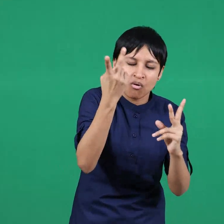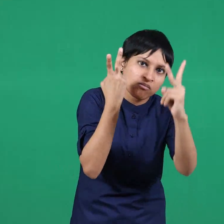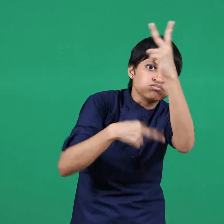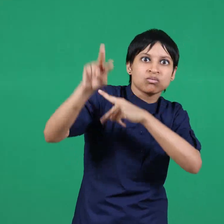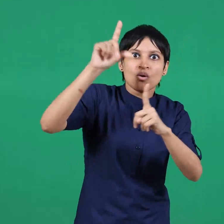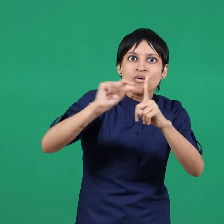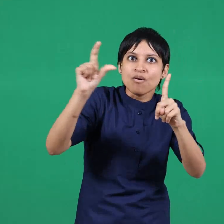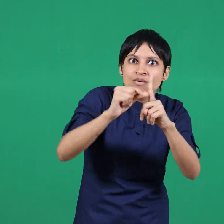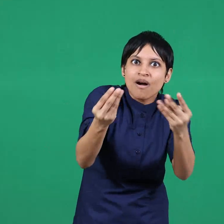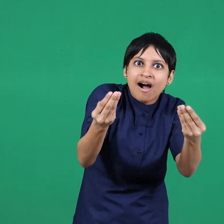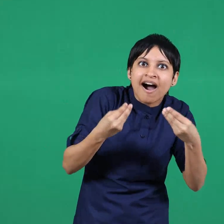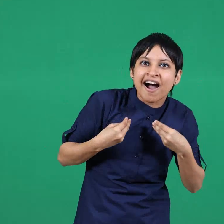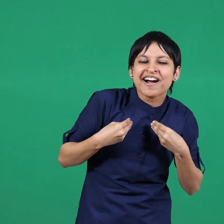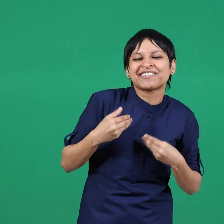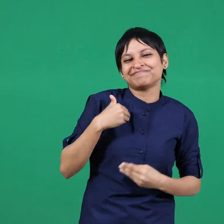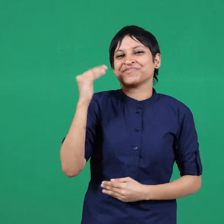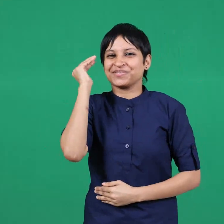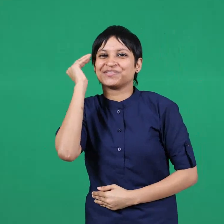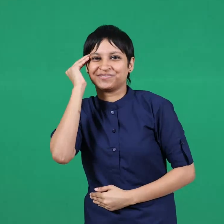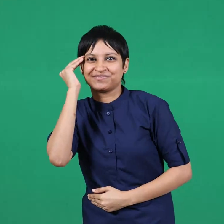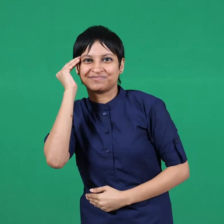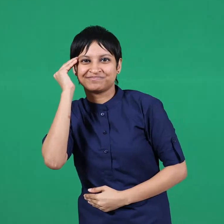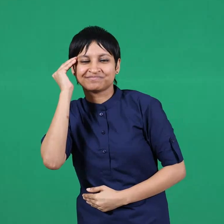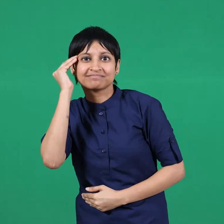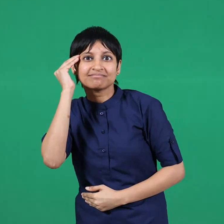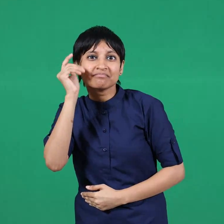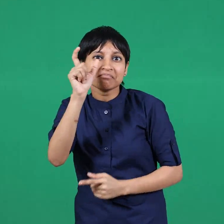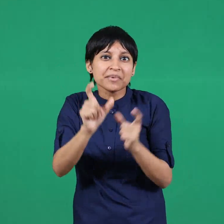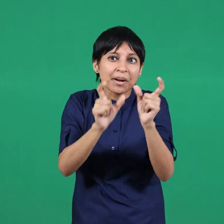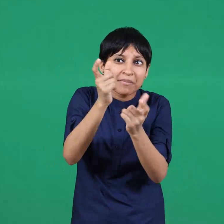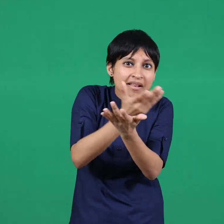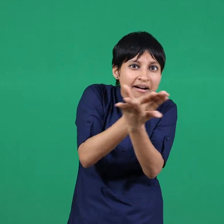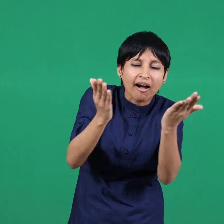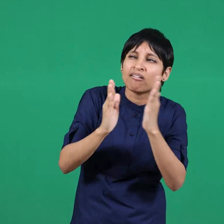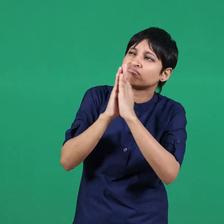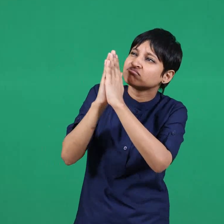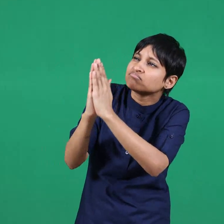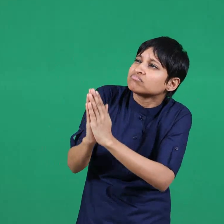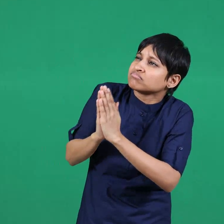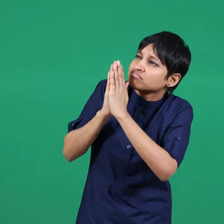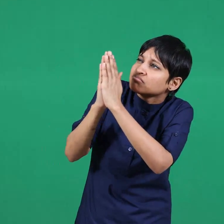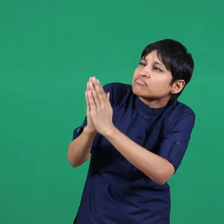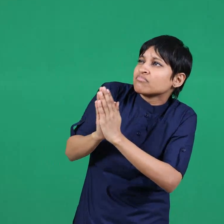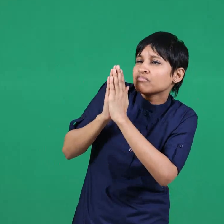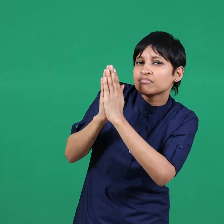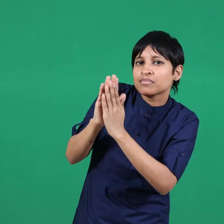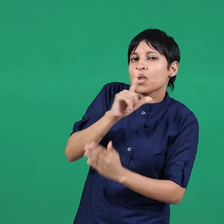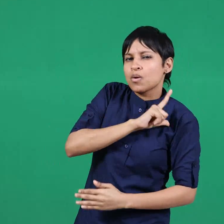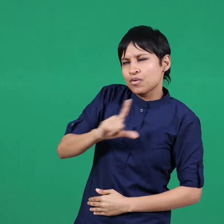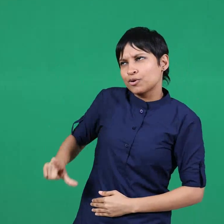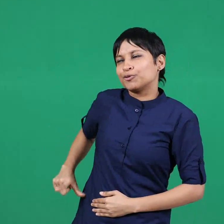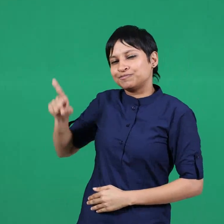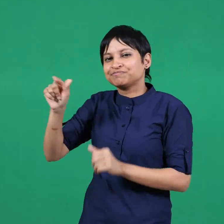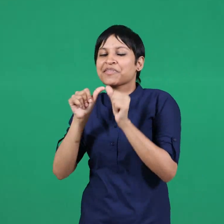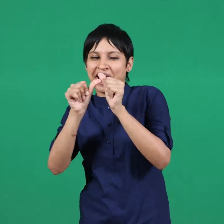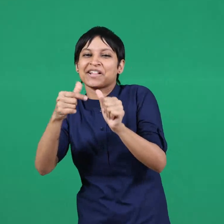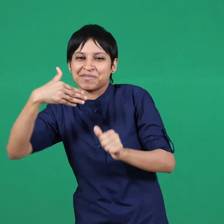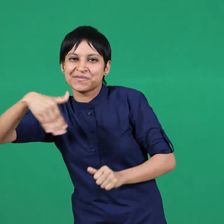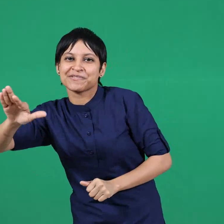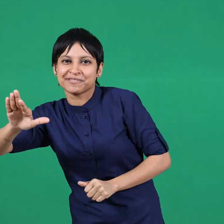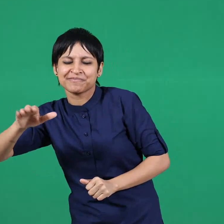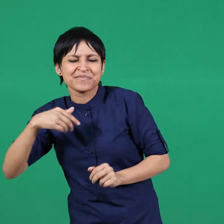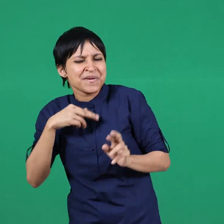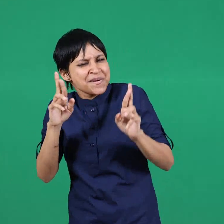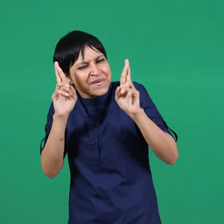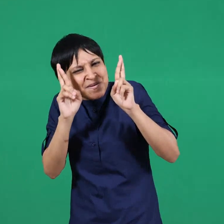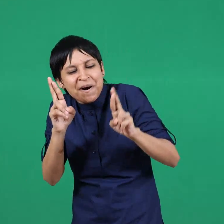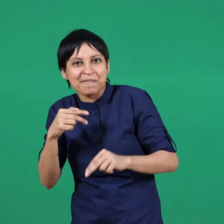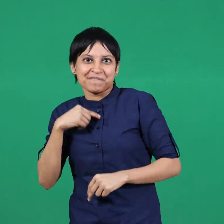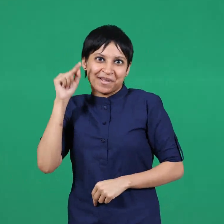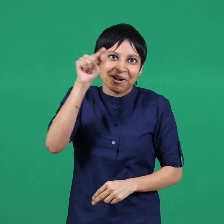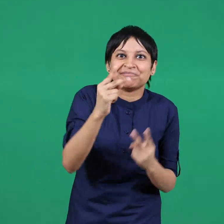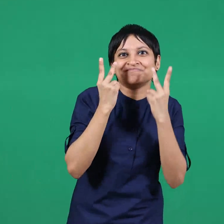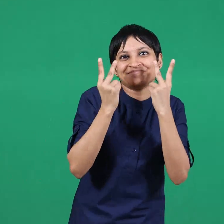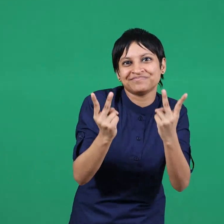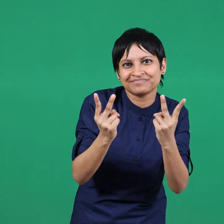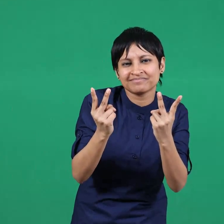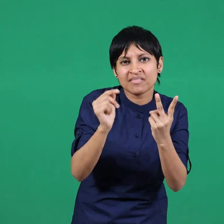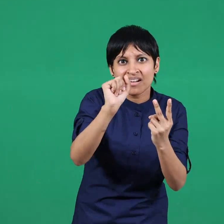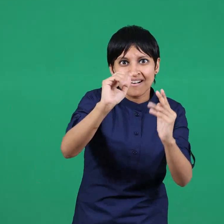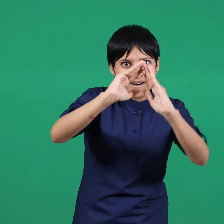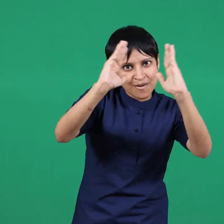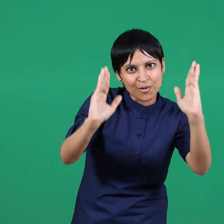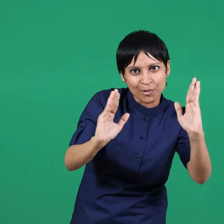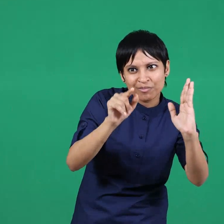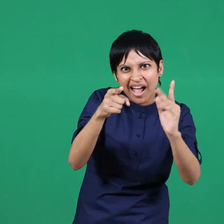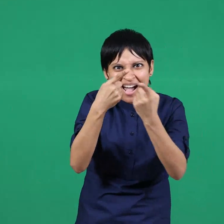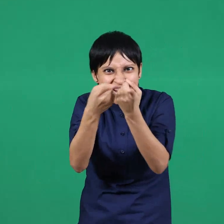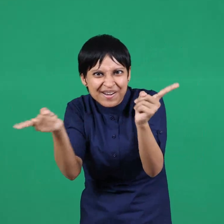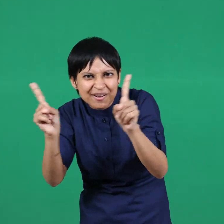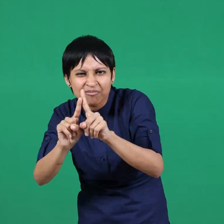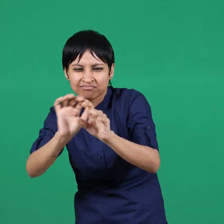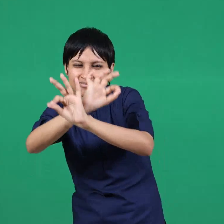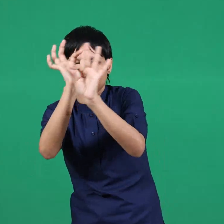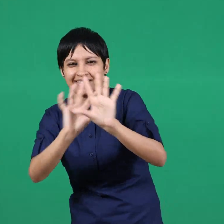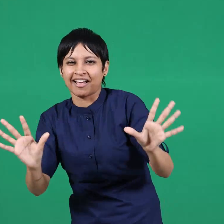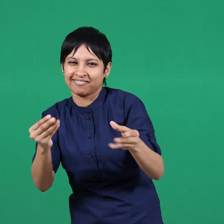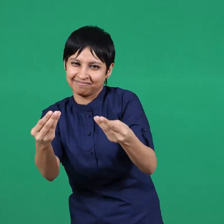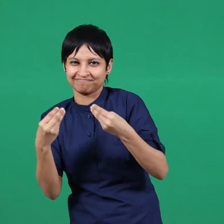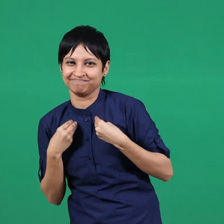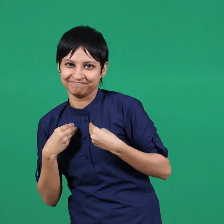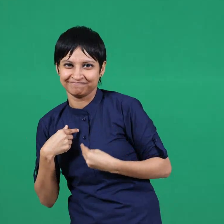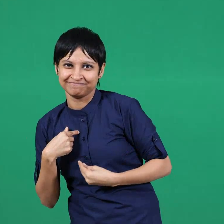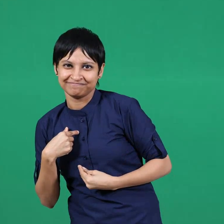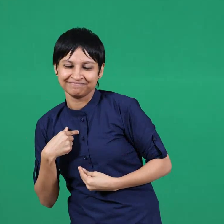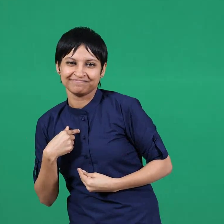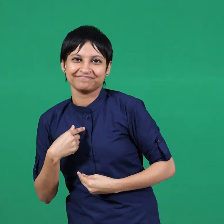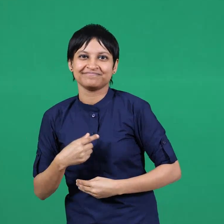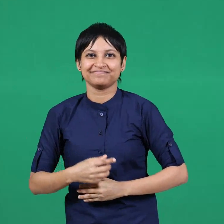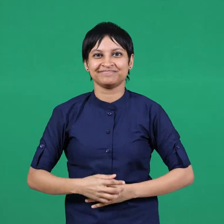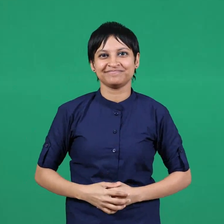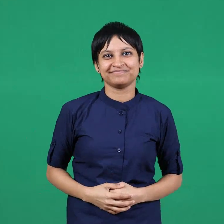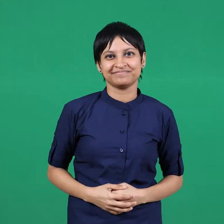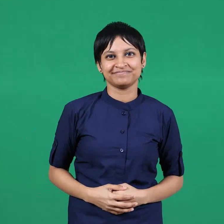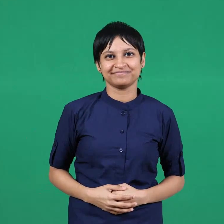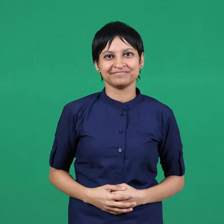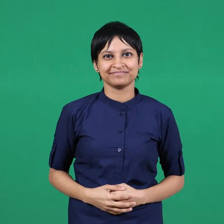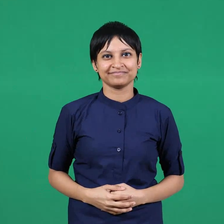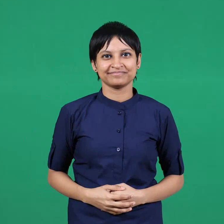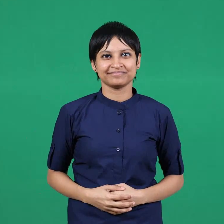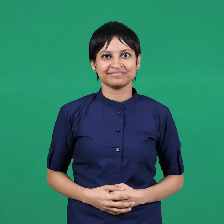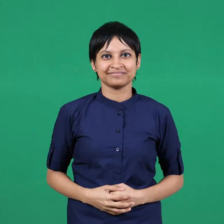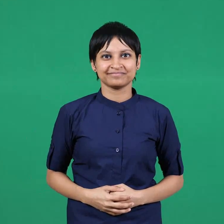In the meantime, prepare a guest room for me, because I hope that through your prayers I will be restored to you.